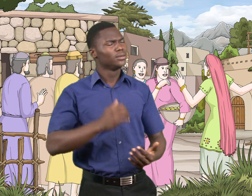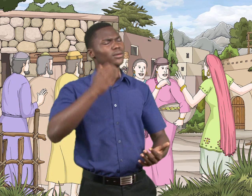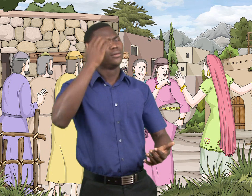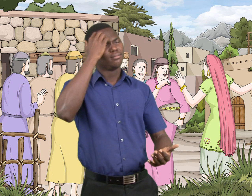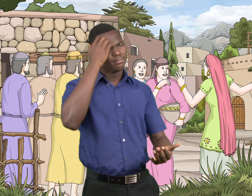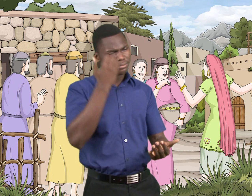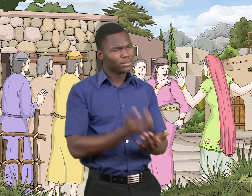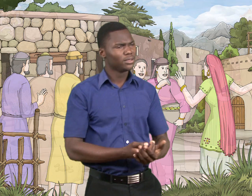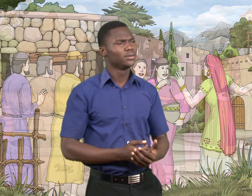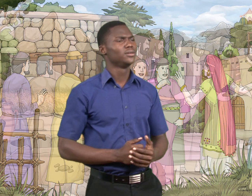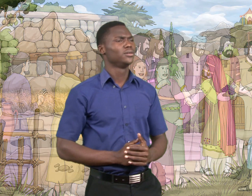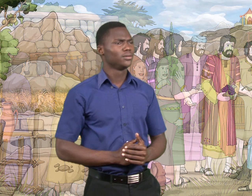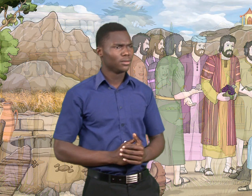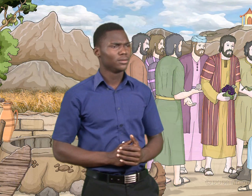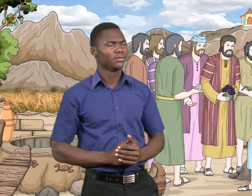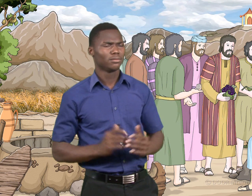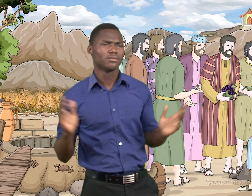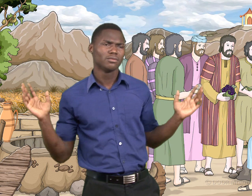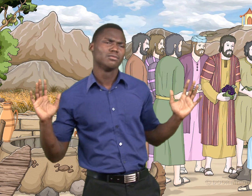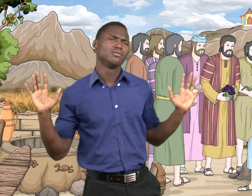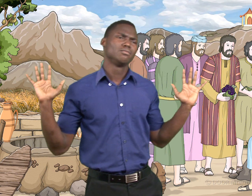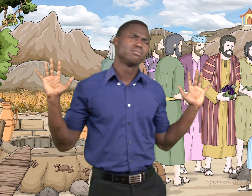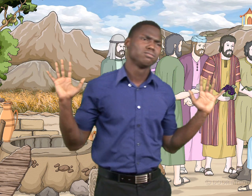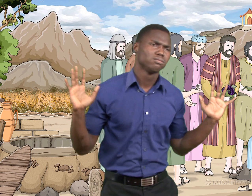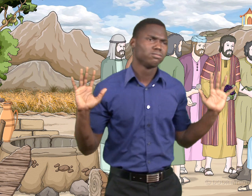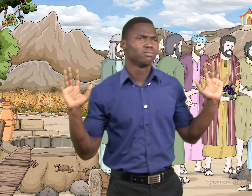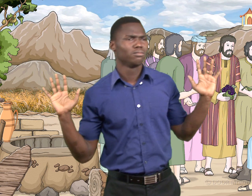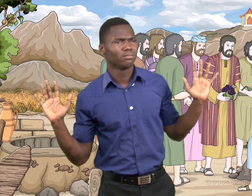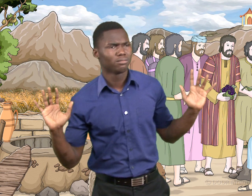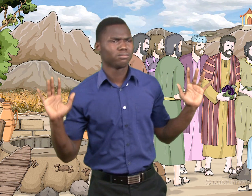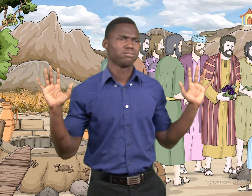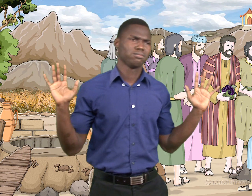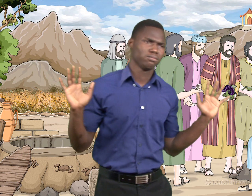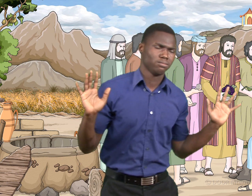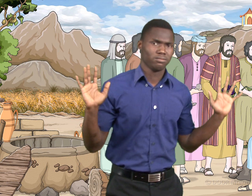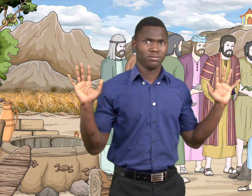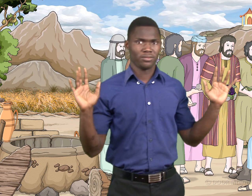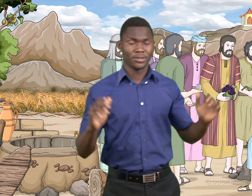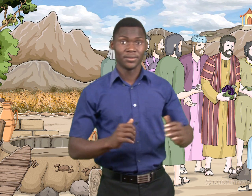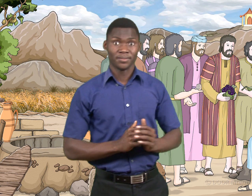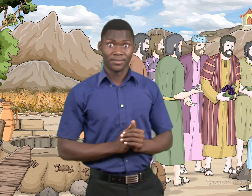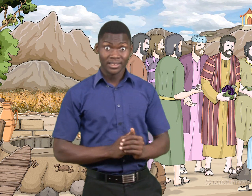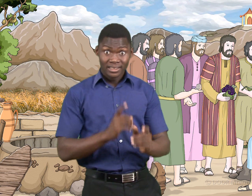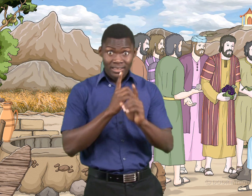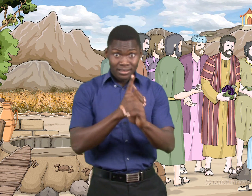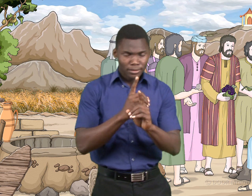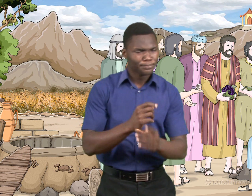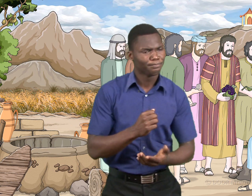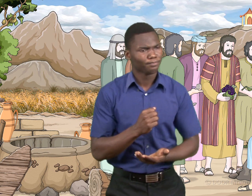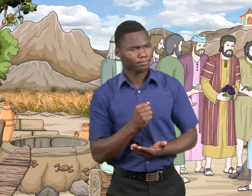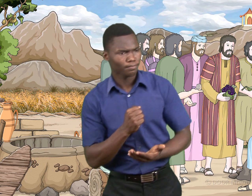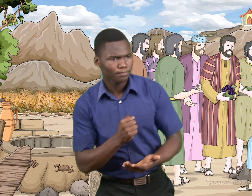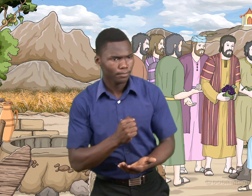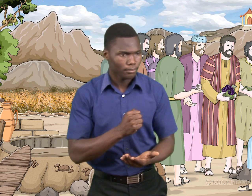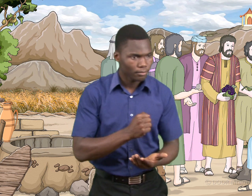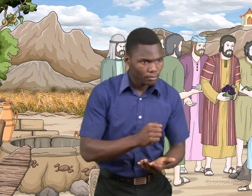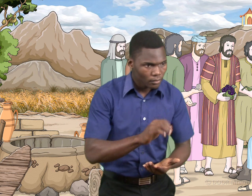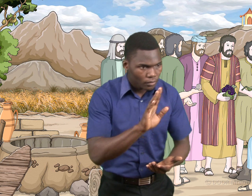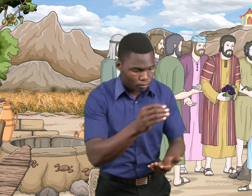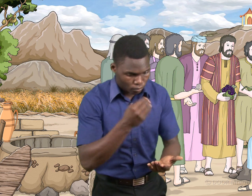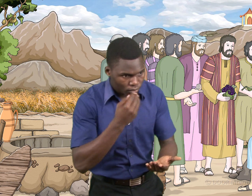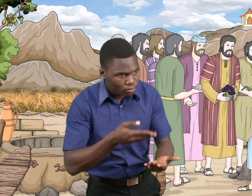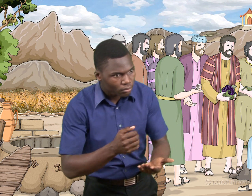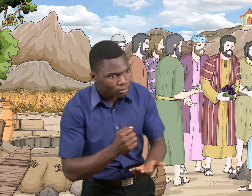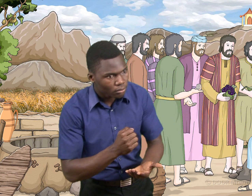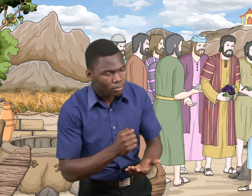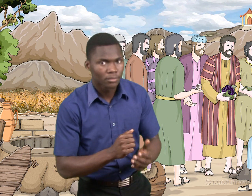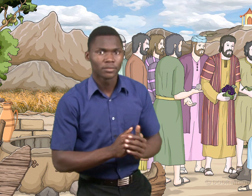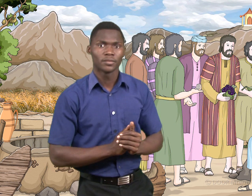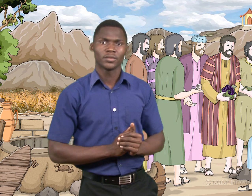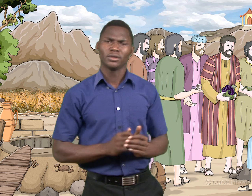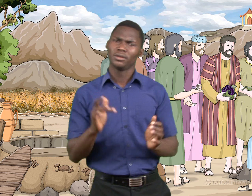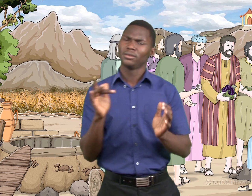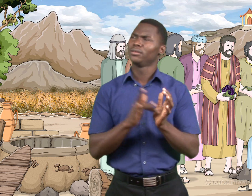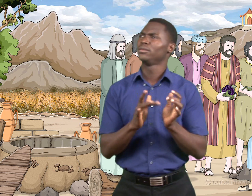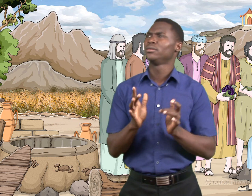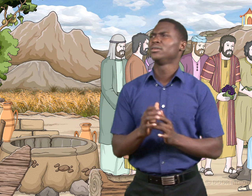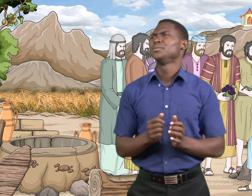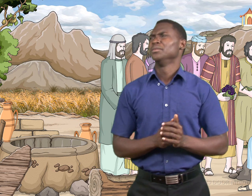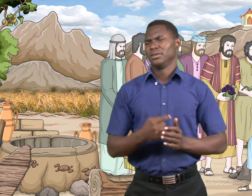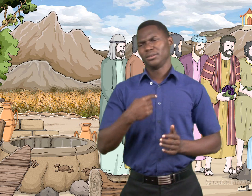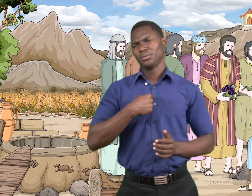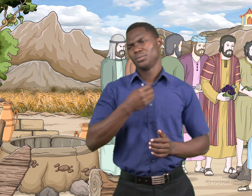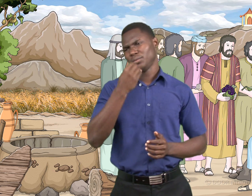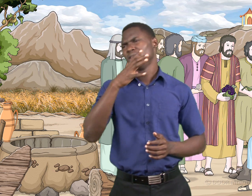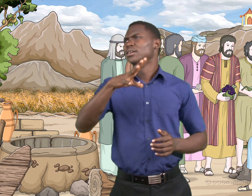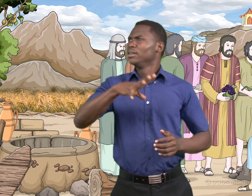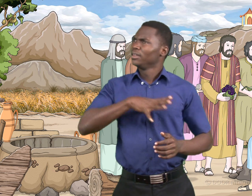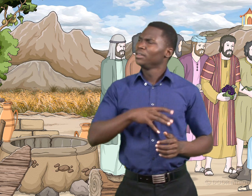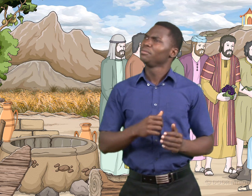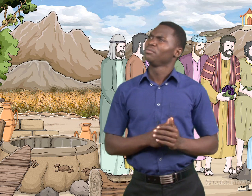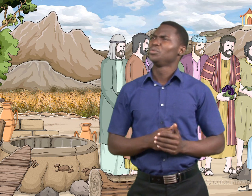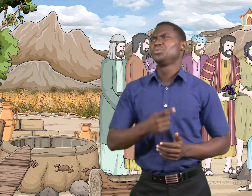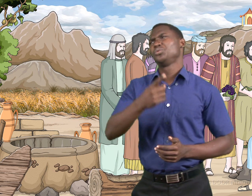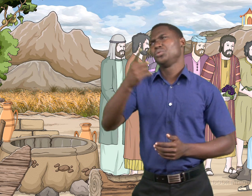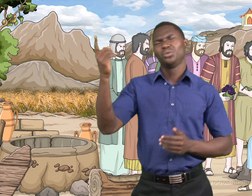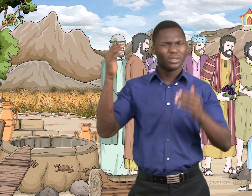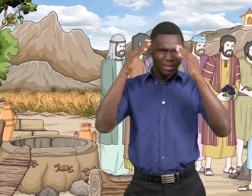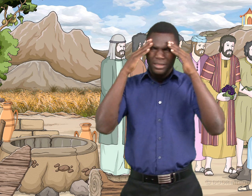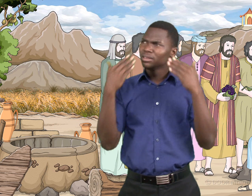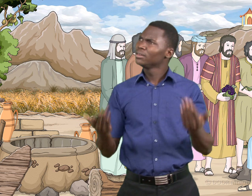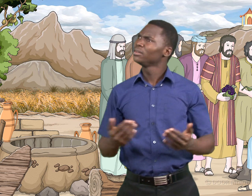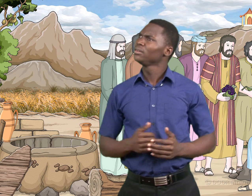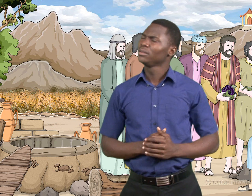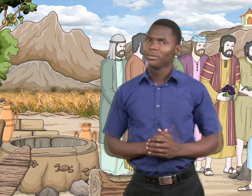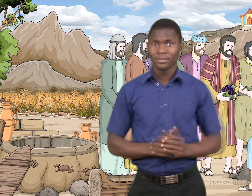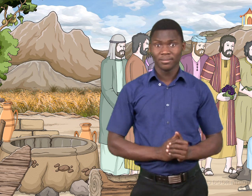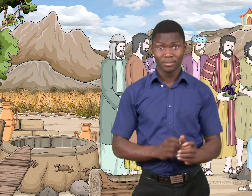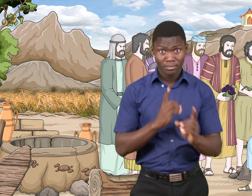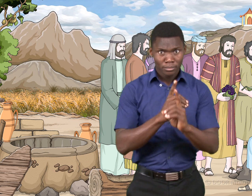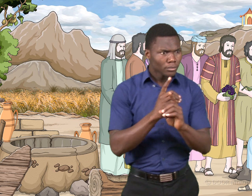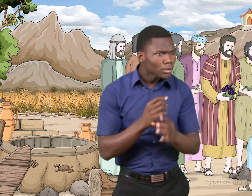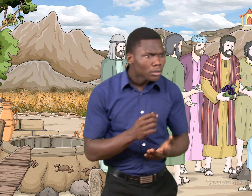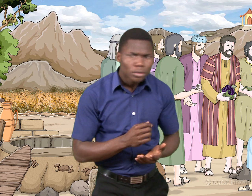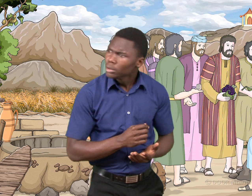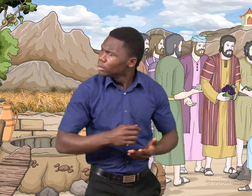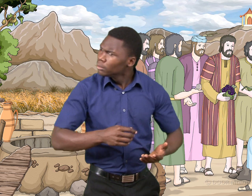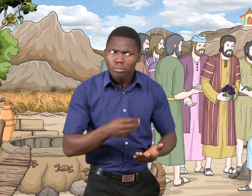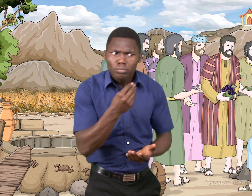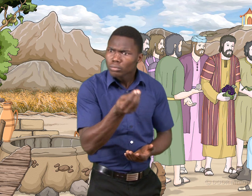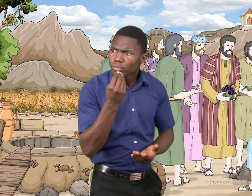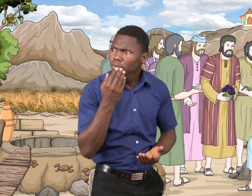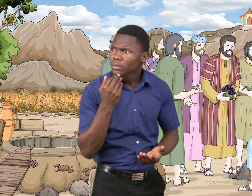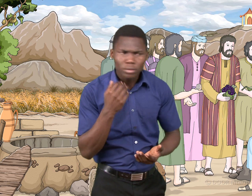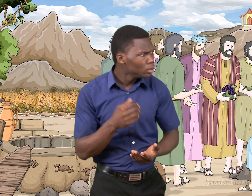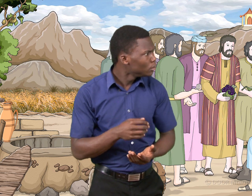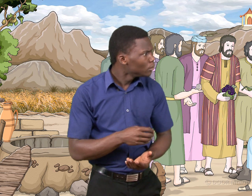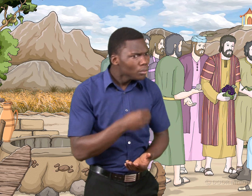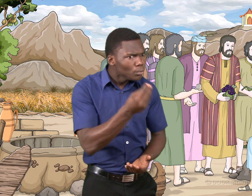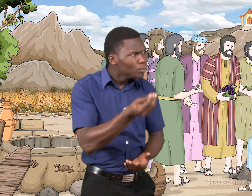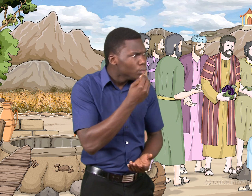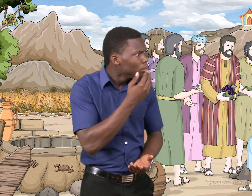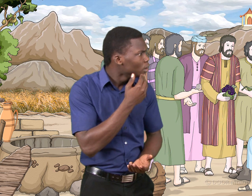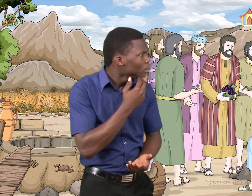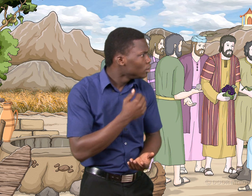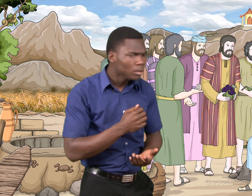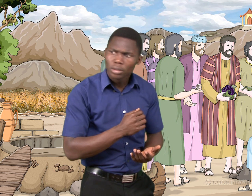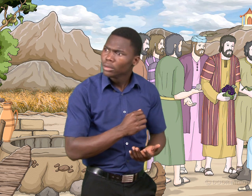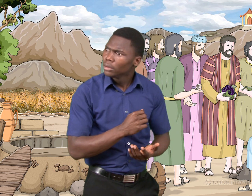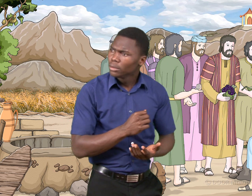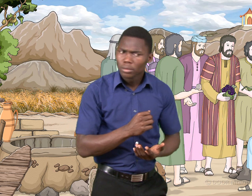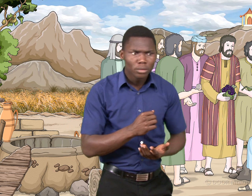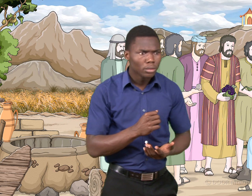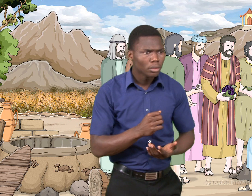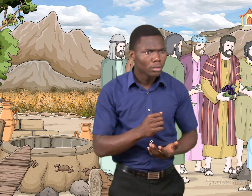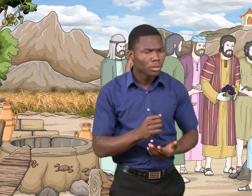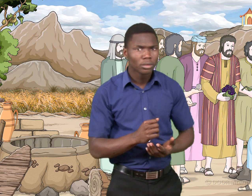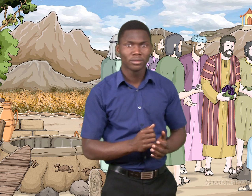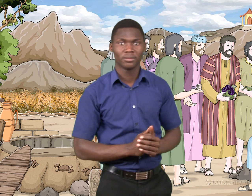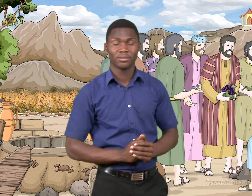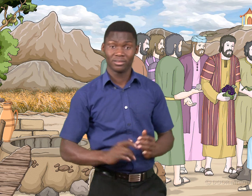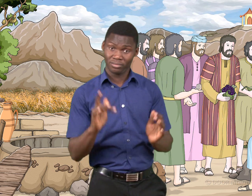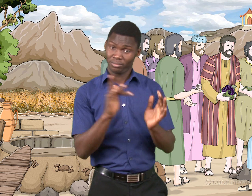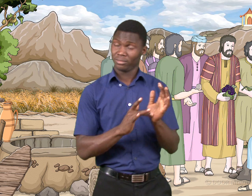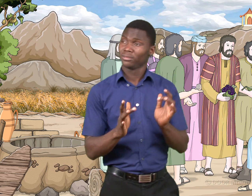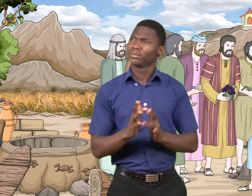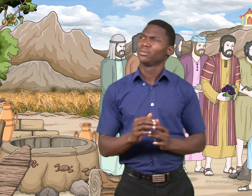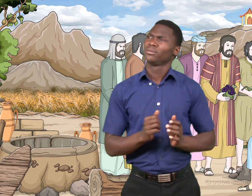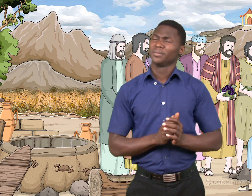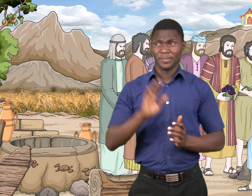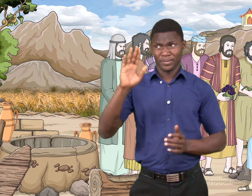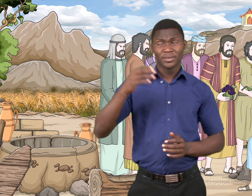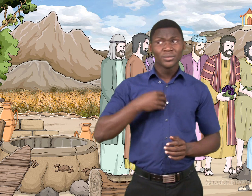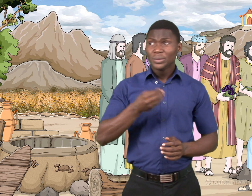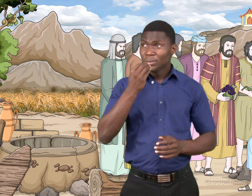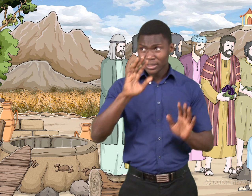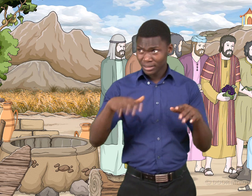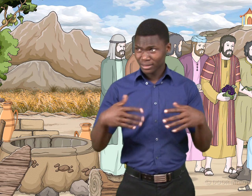Meanwhile the disciples urged Him, “Rabbi, eat something.” But He told them, “I have food to eat that you know nothing about.”